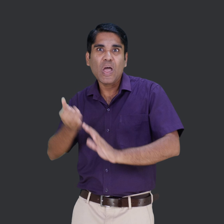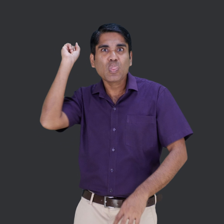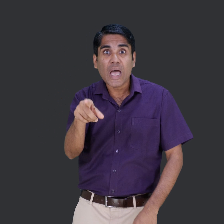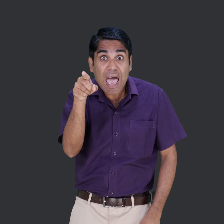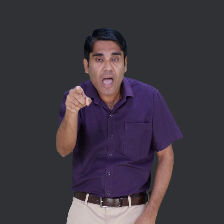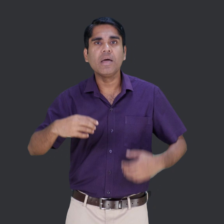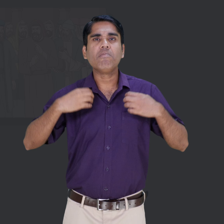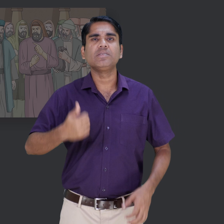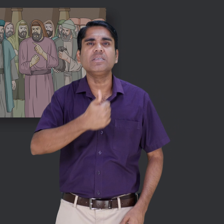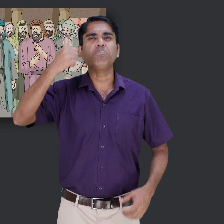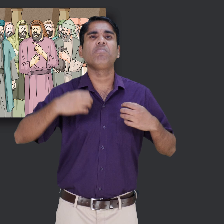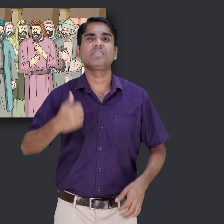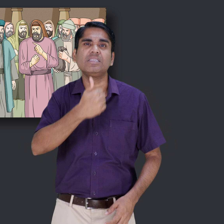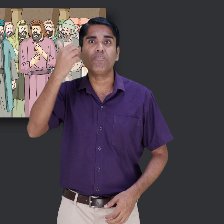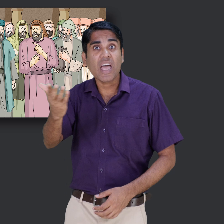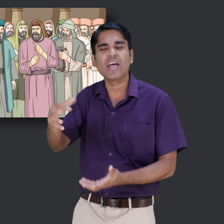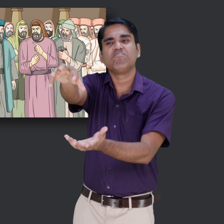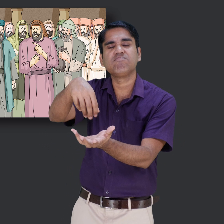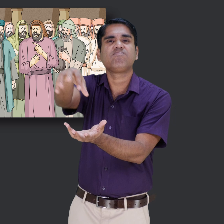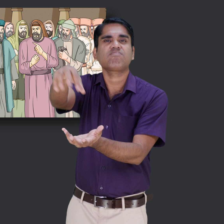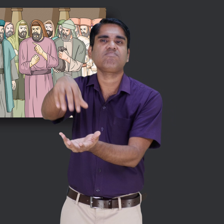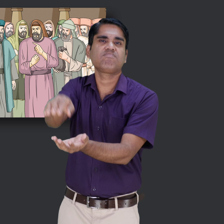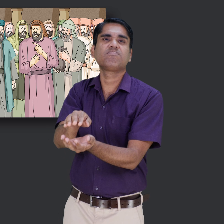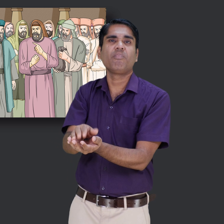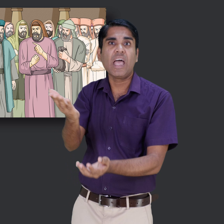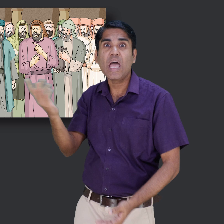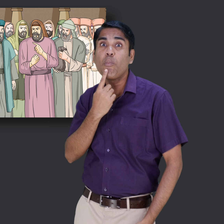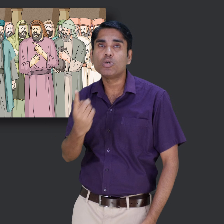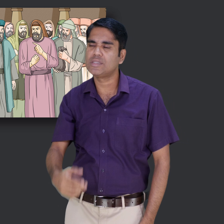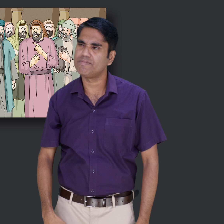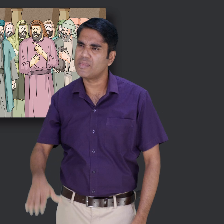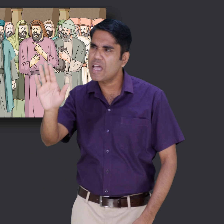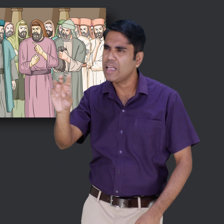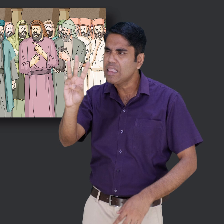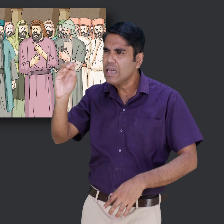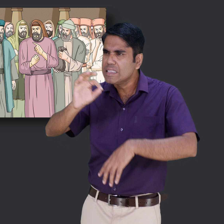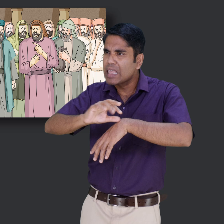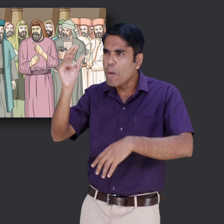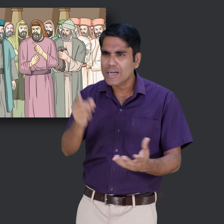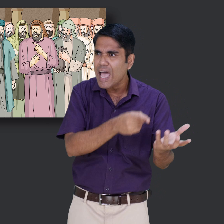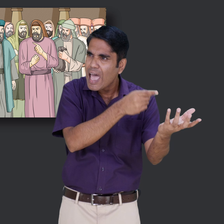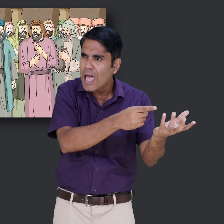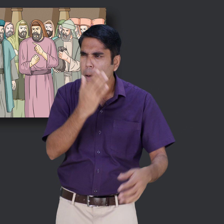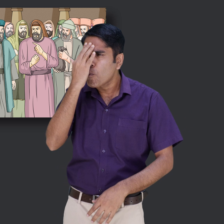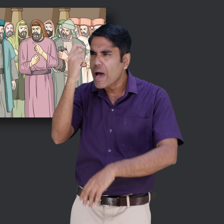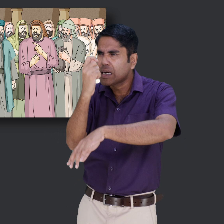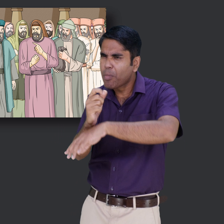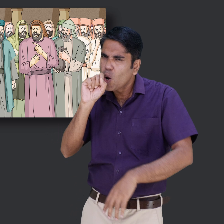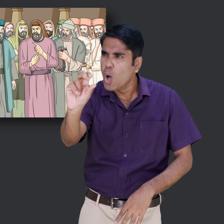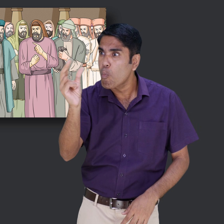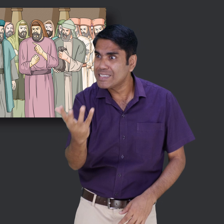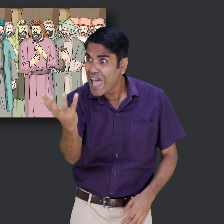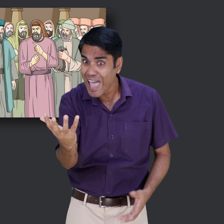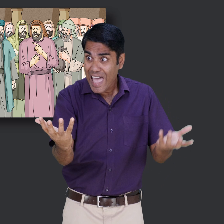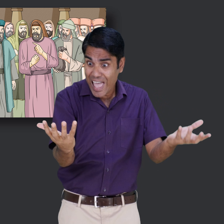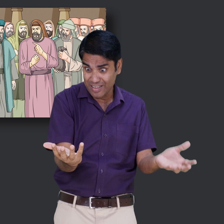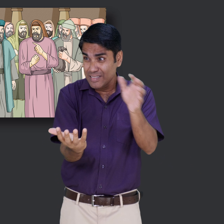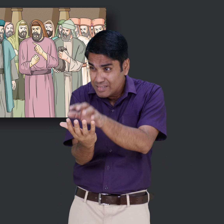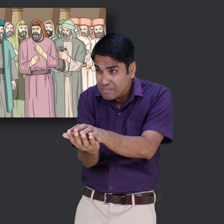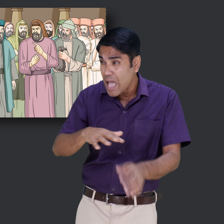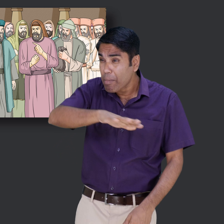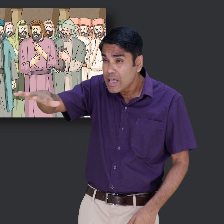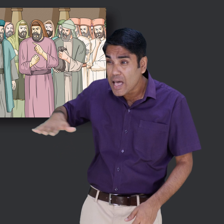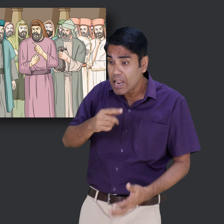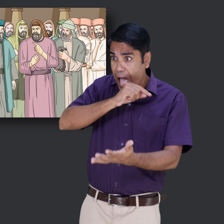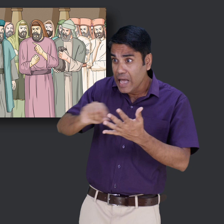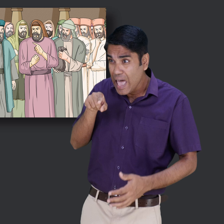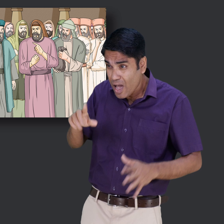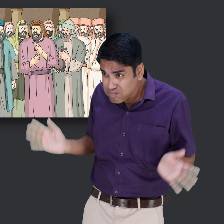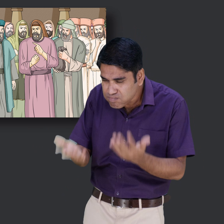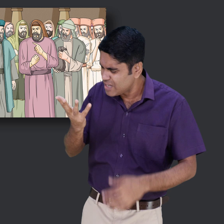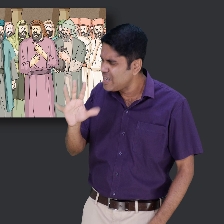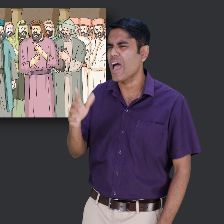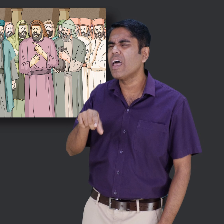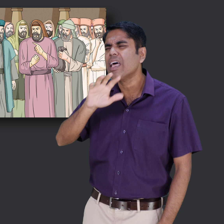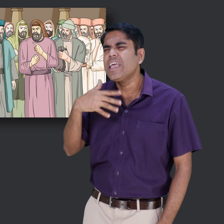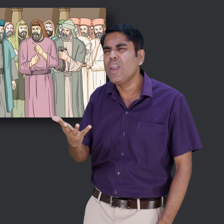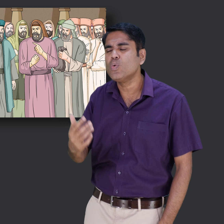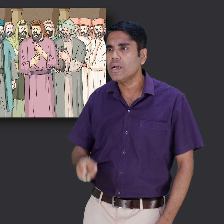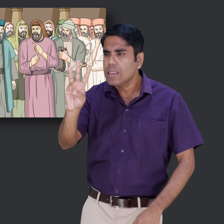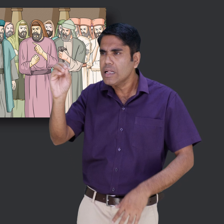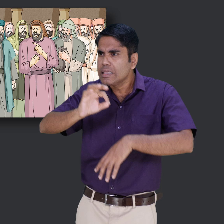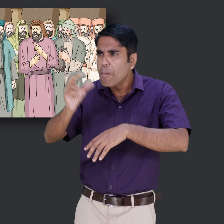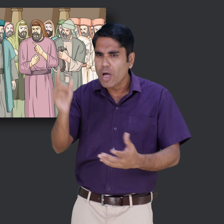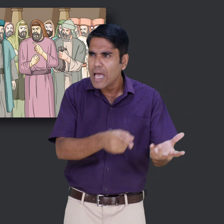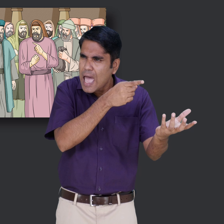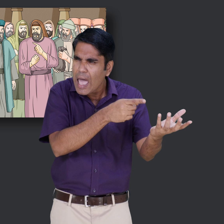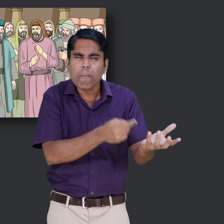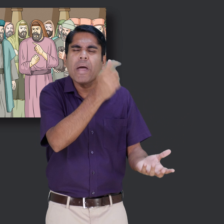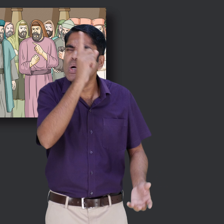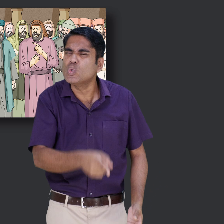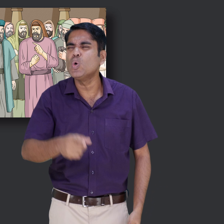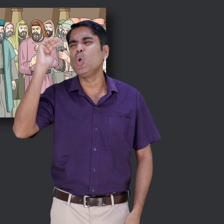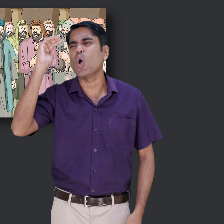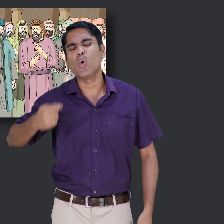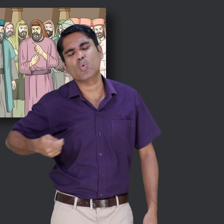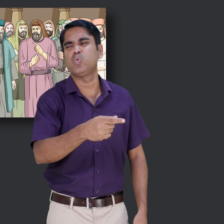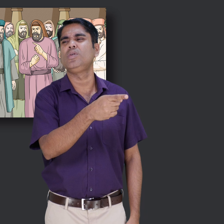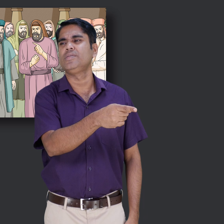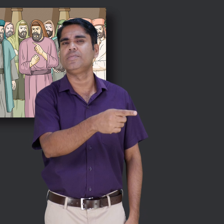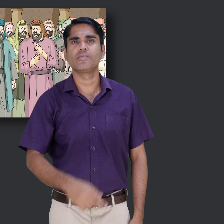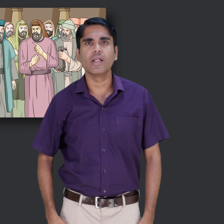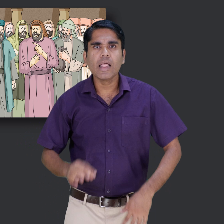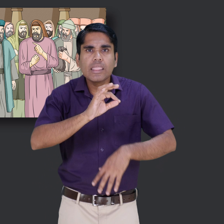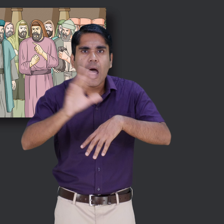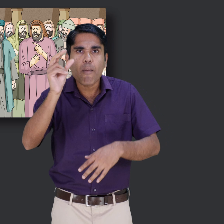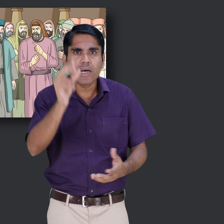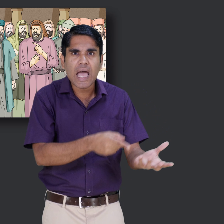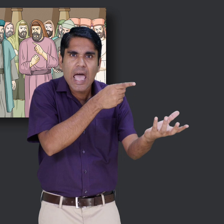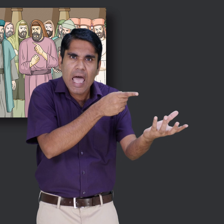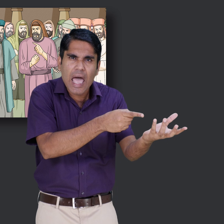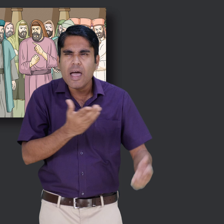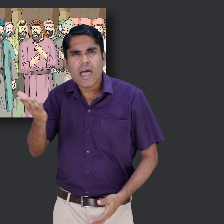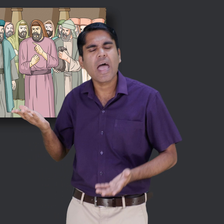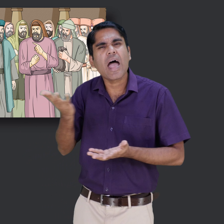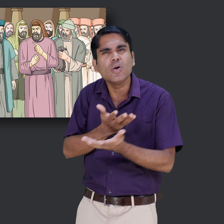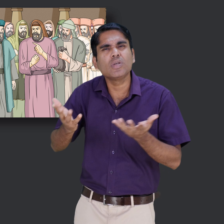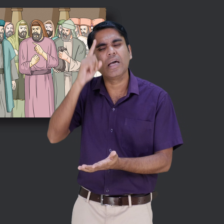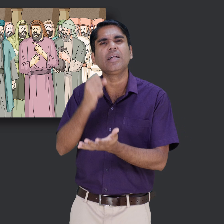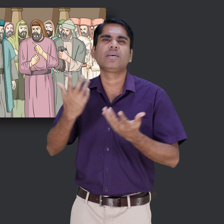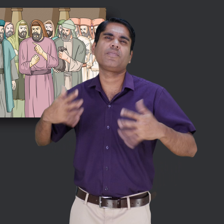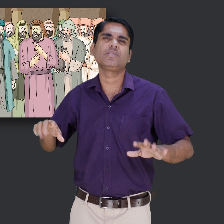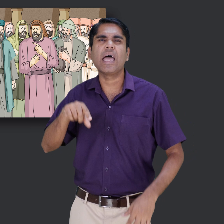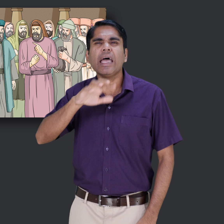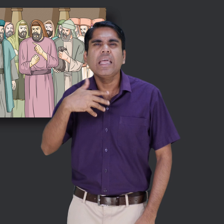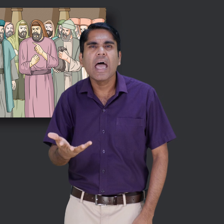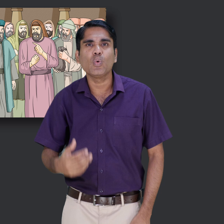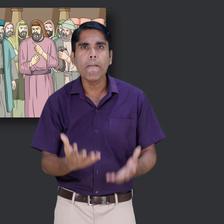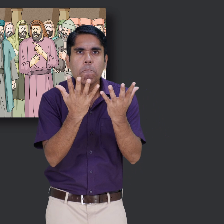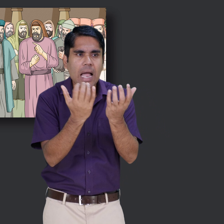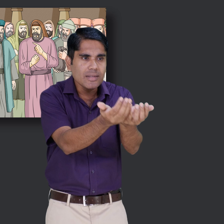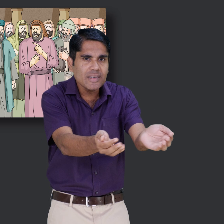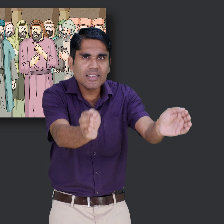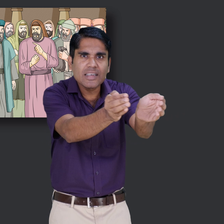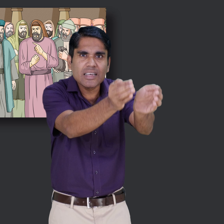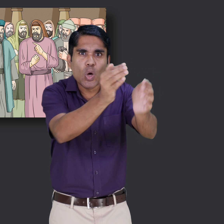The chief priests picked up the pieces of silver and said, “It is unlawful to put this into the treasury, since it is blood money.”